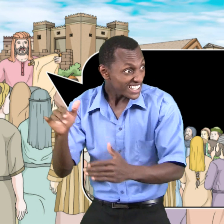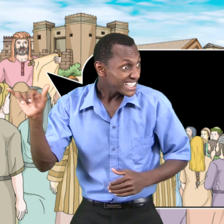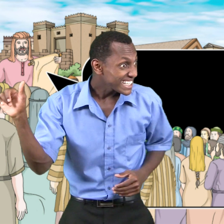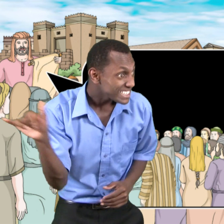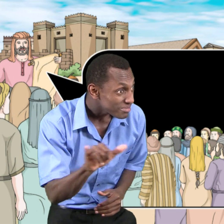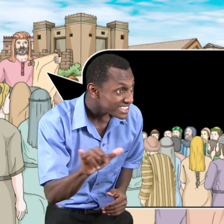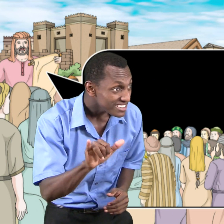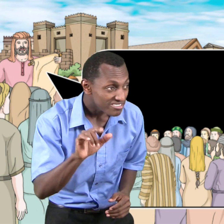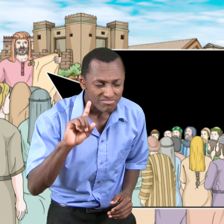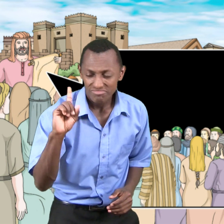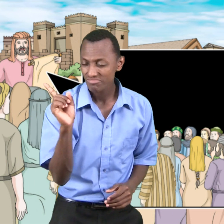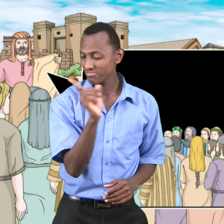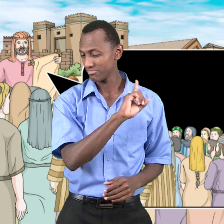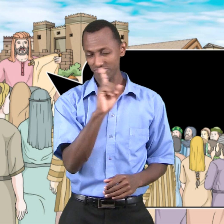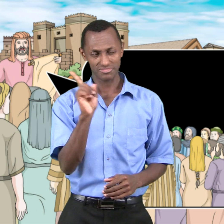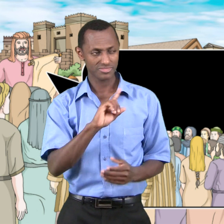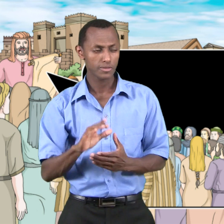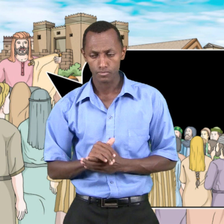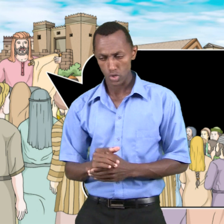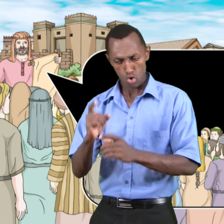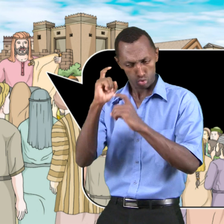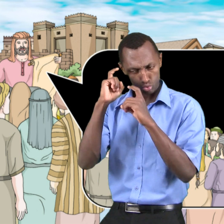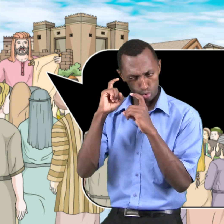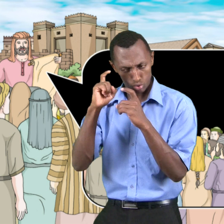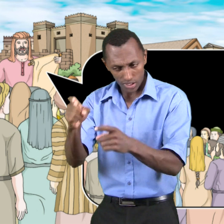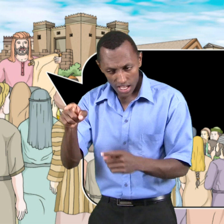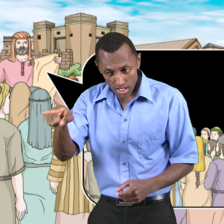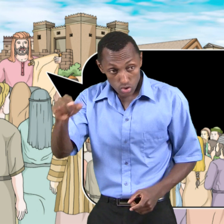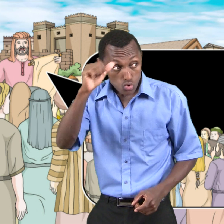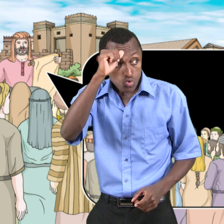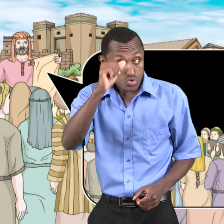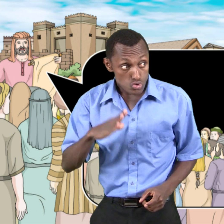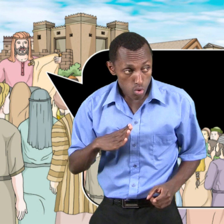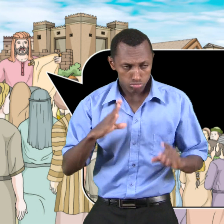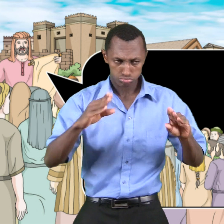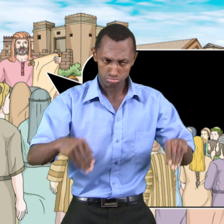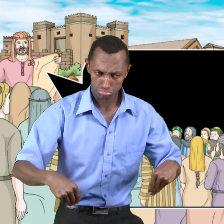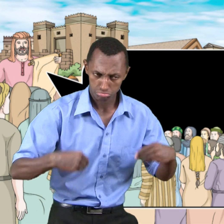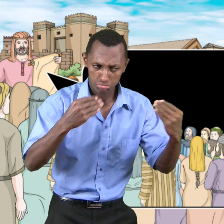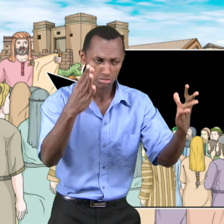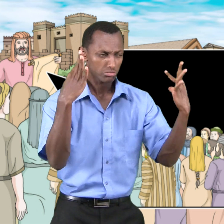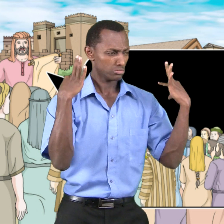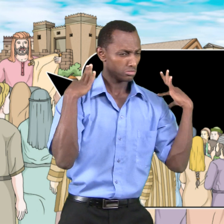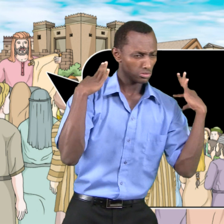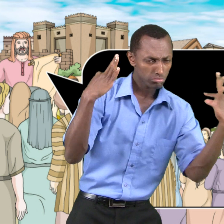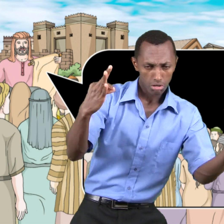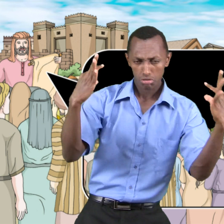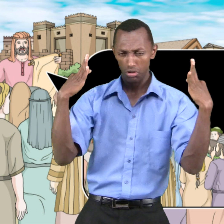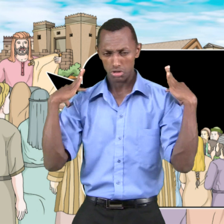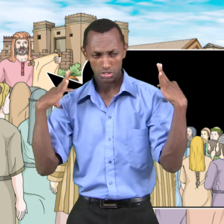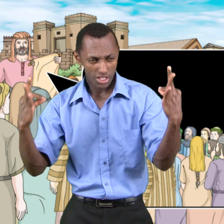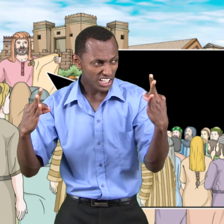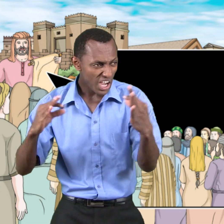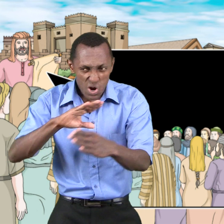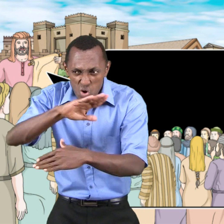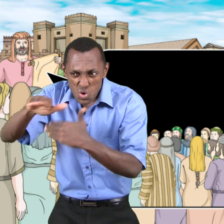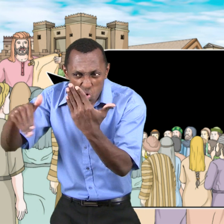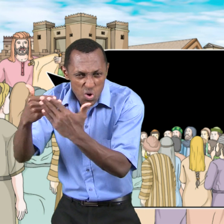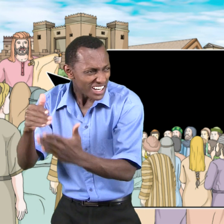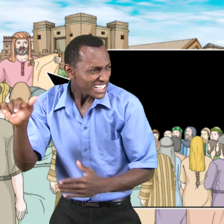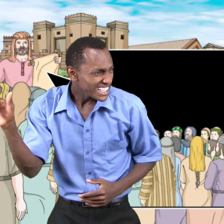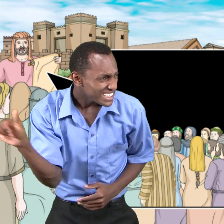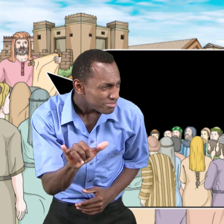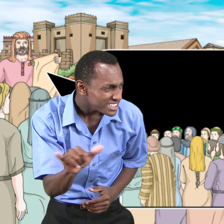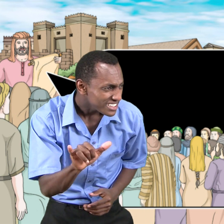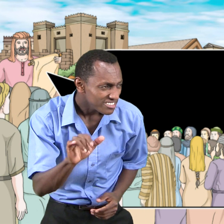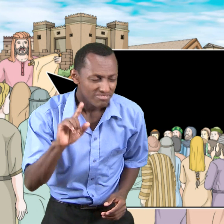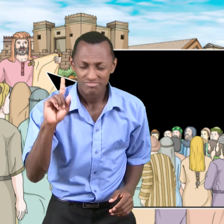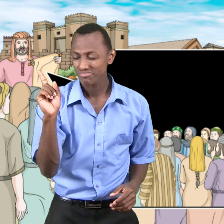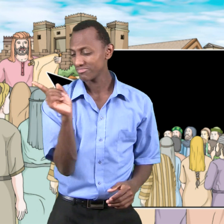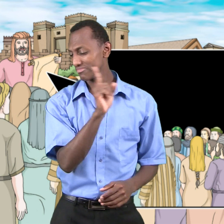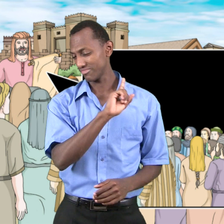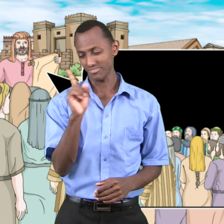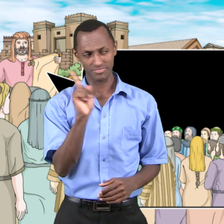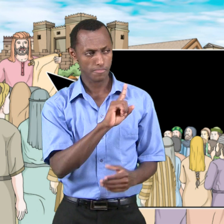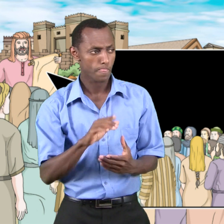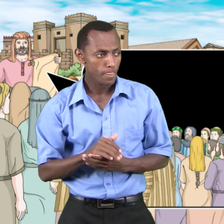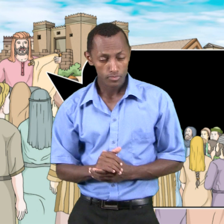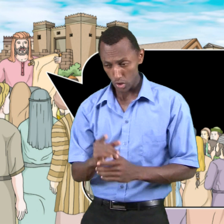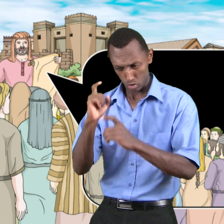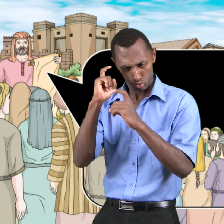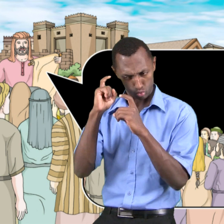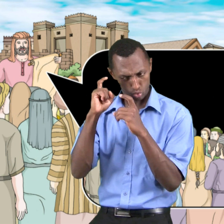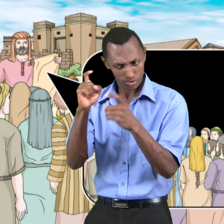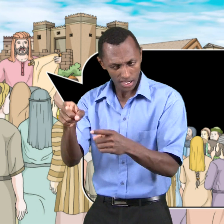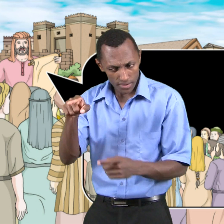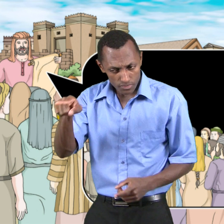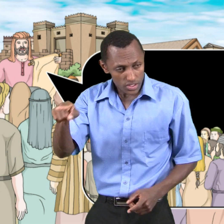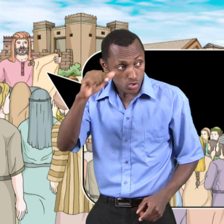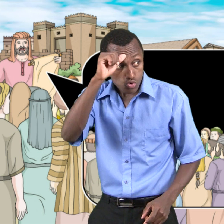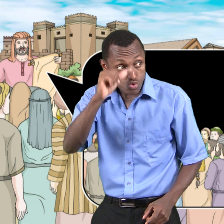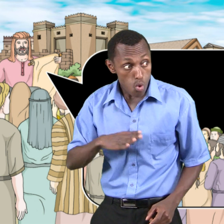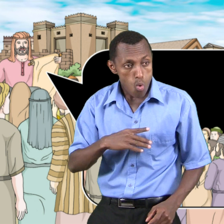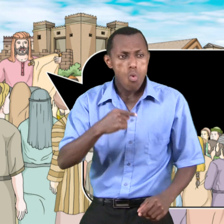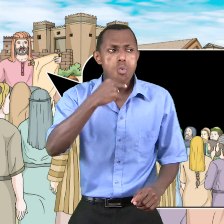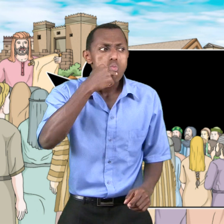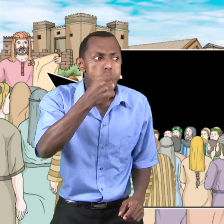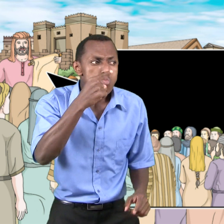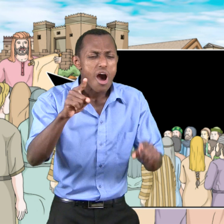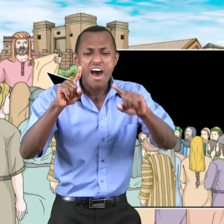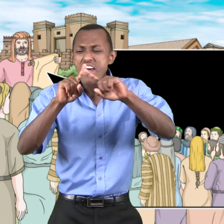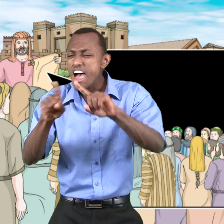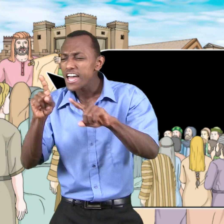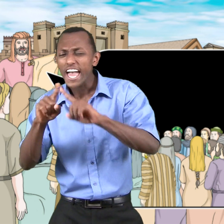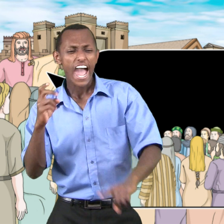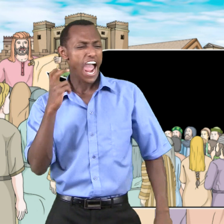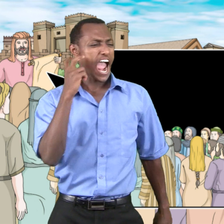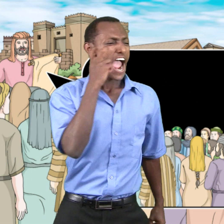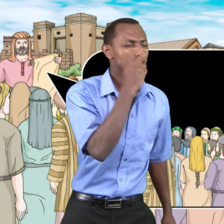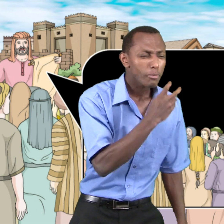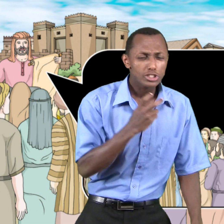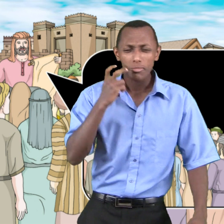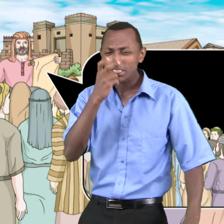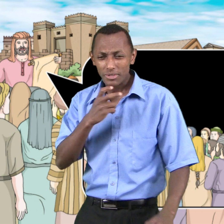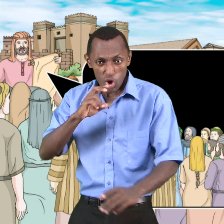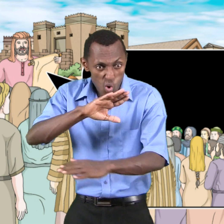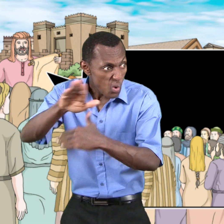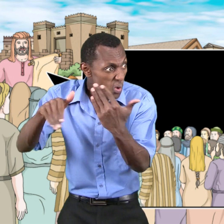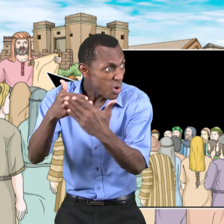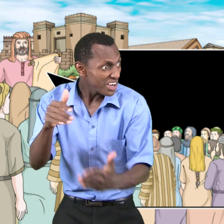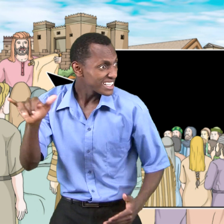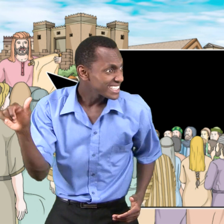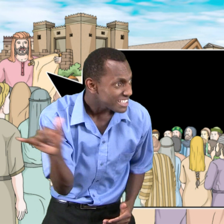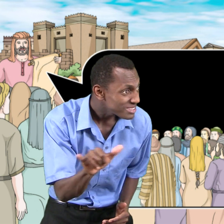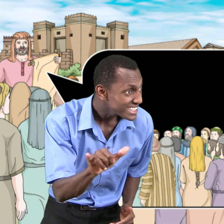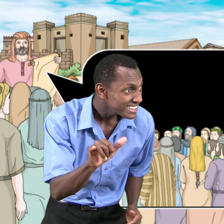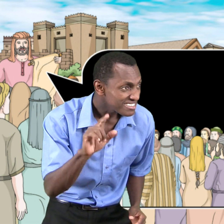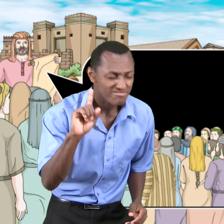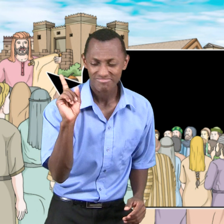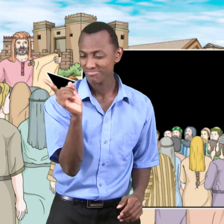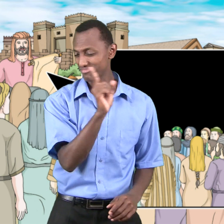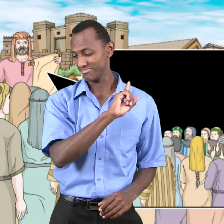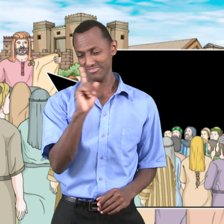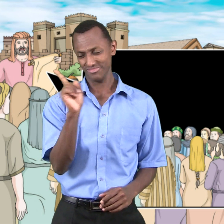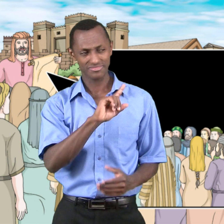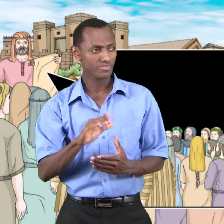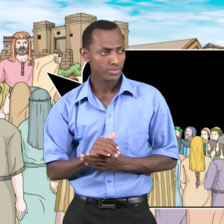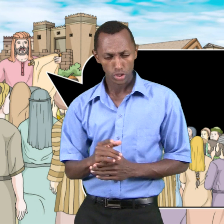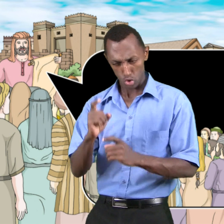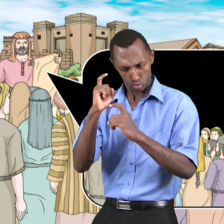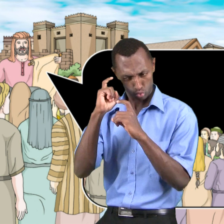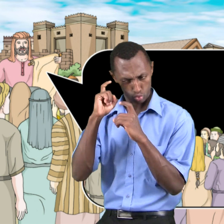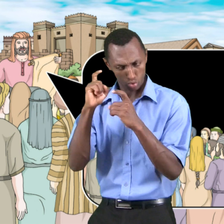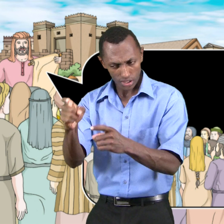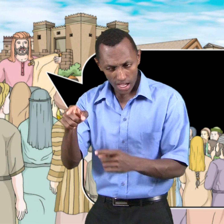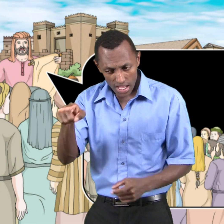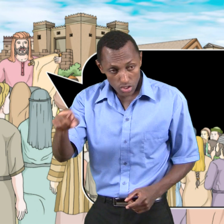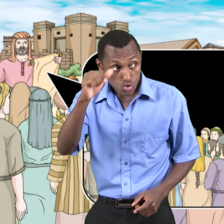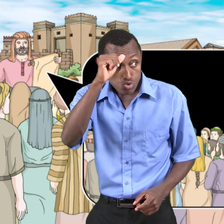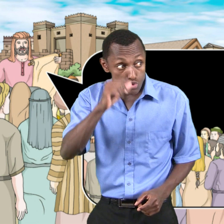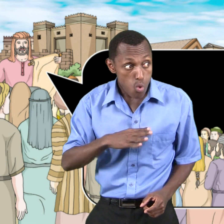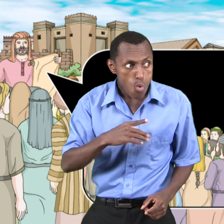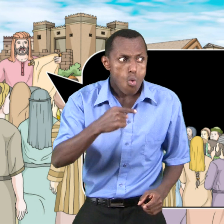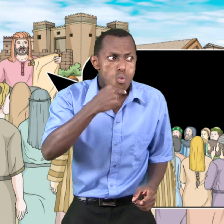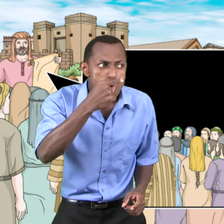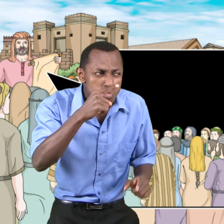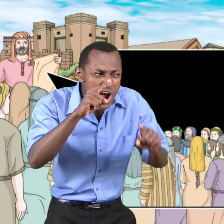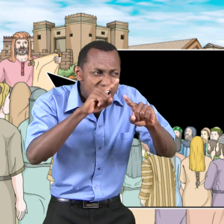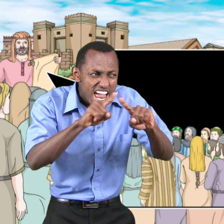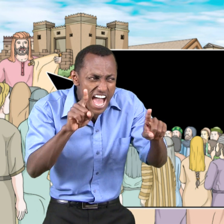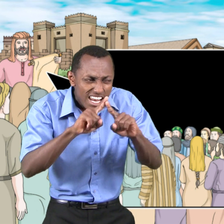Do all speak in tongues? Do all interpret?